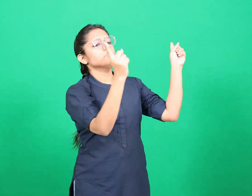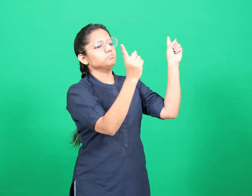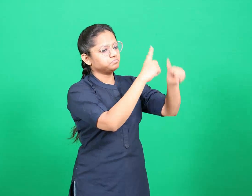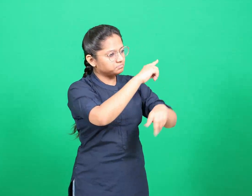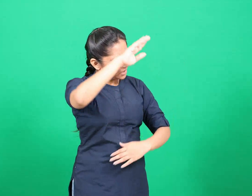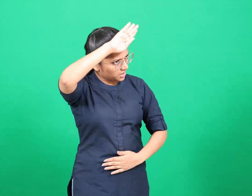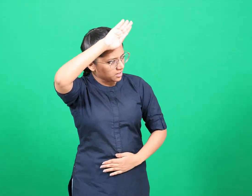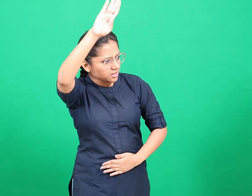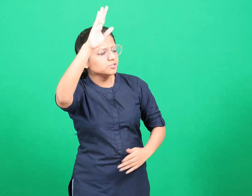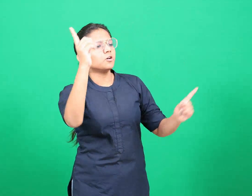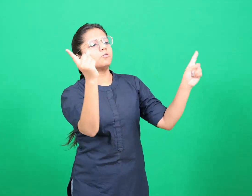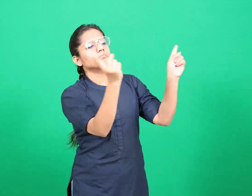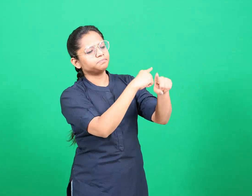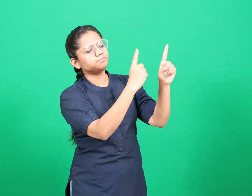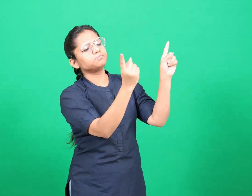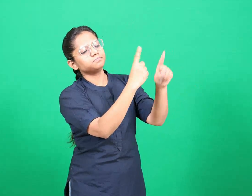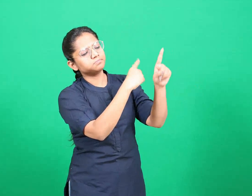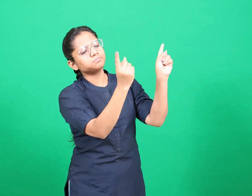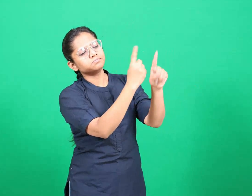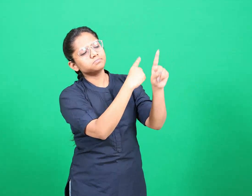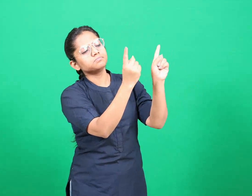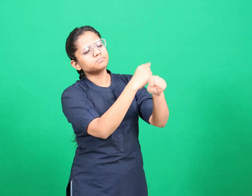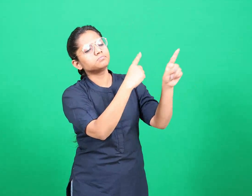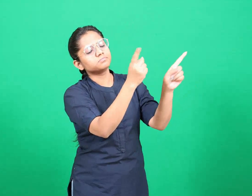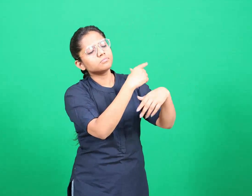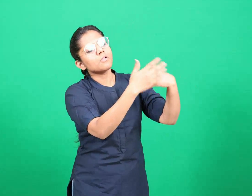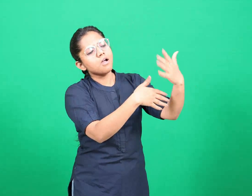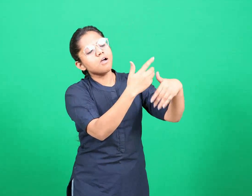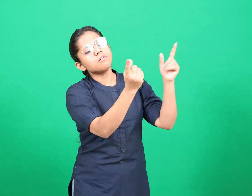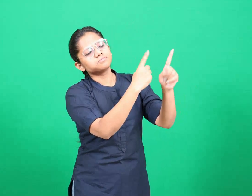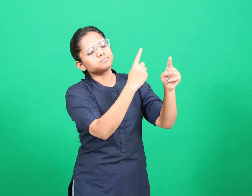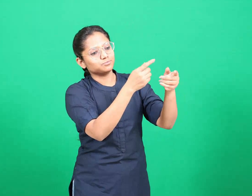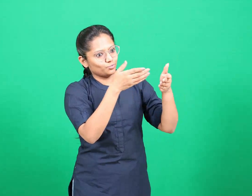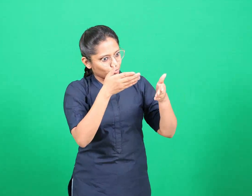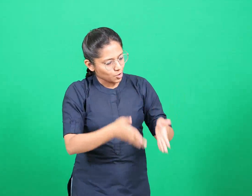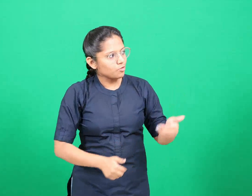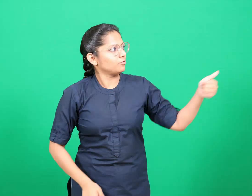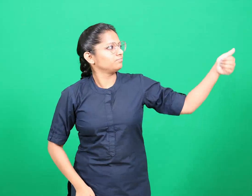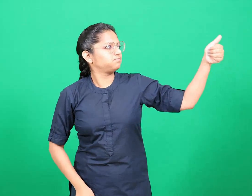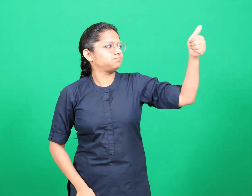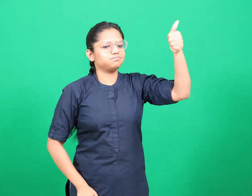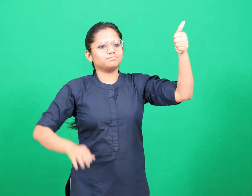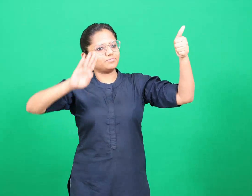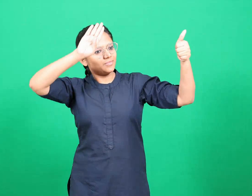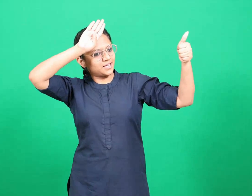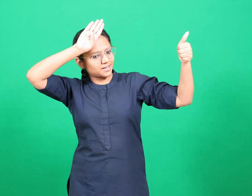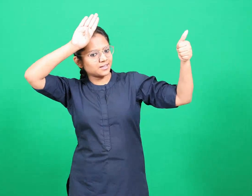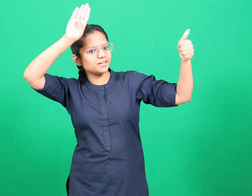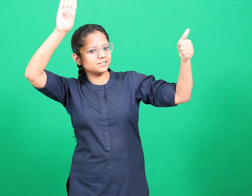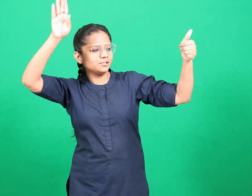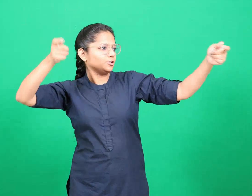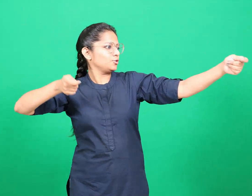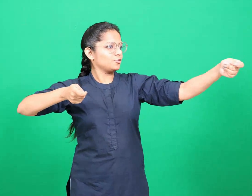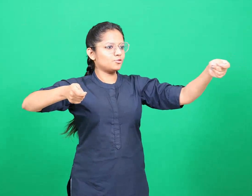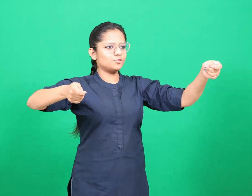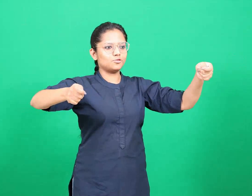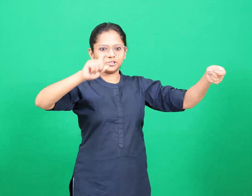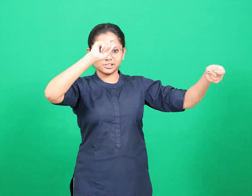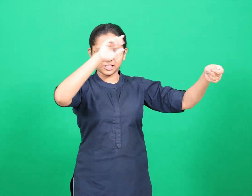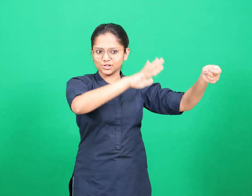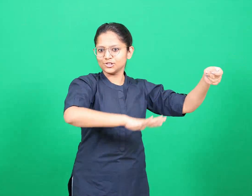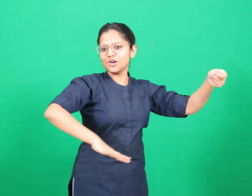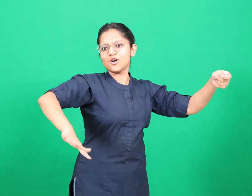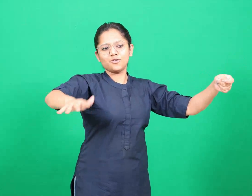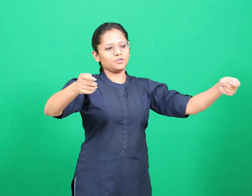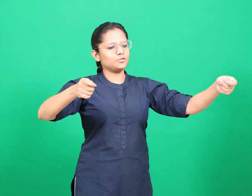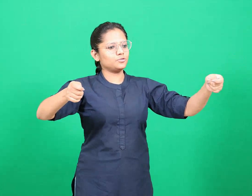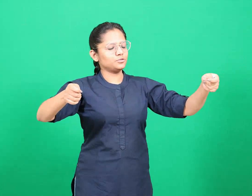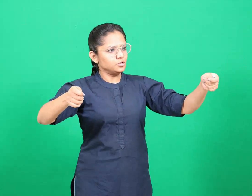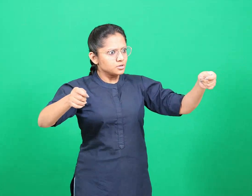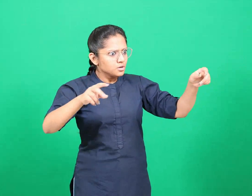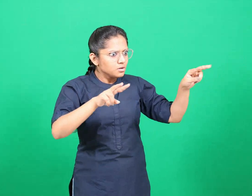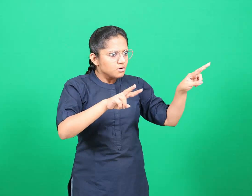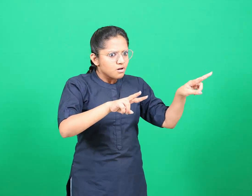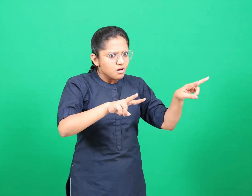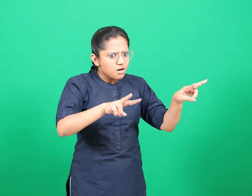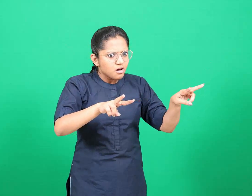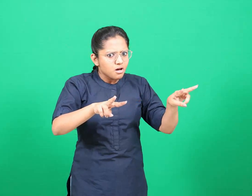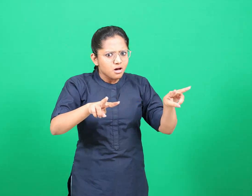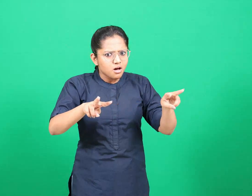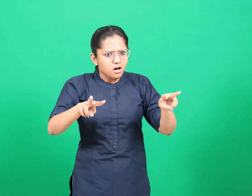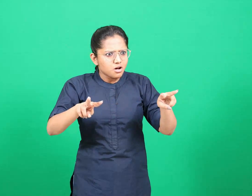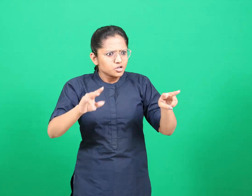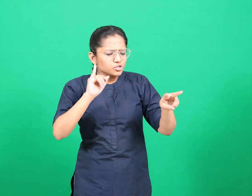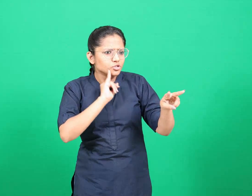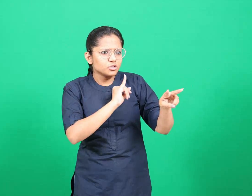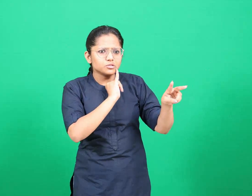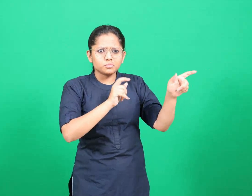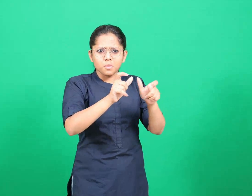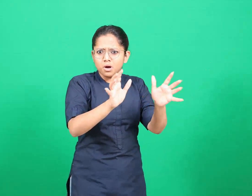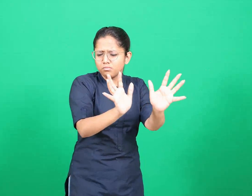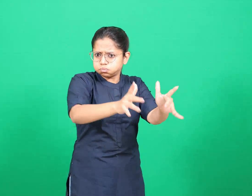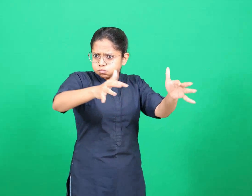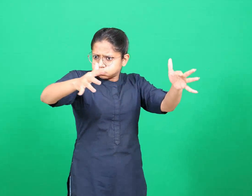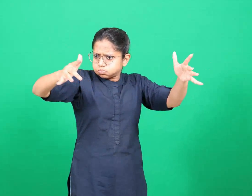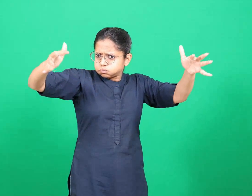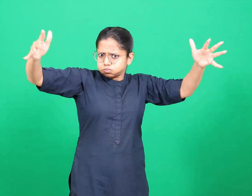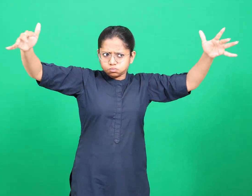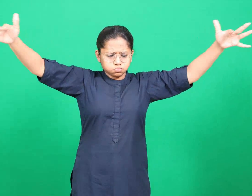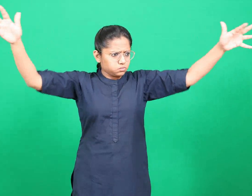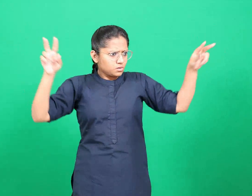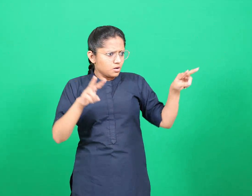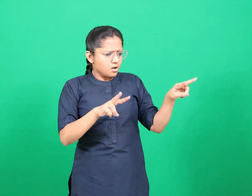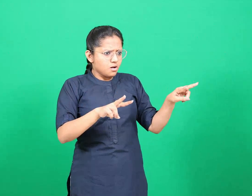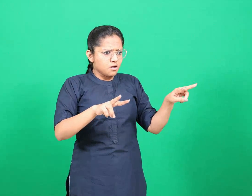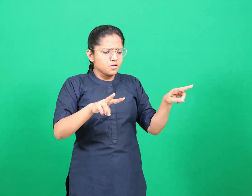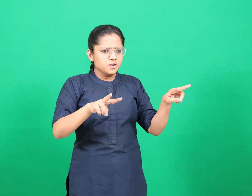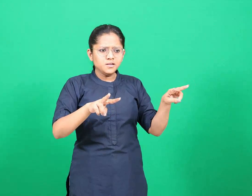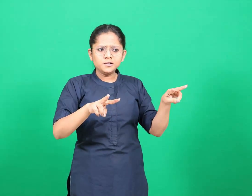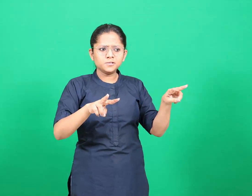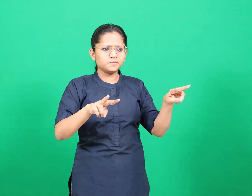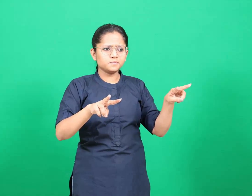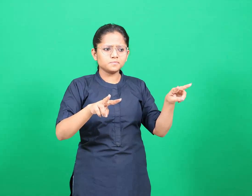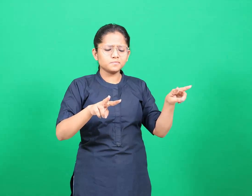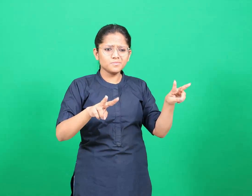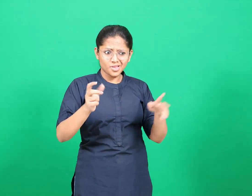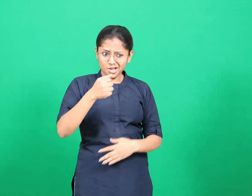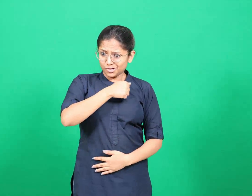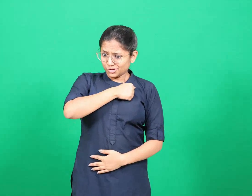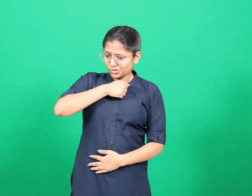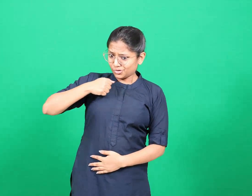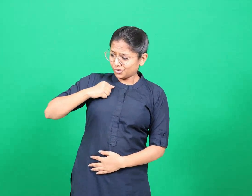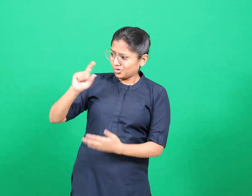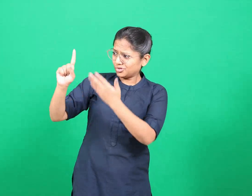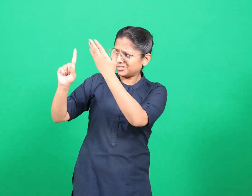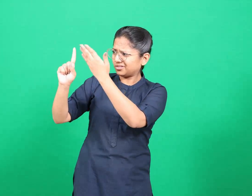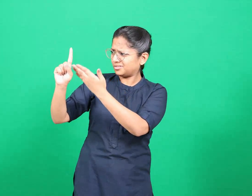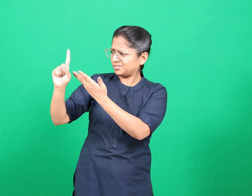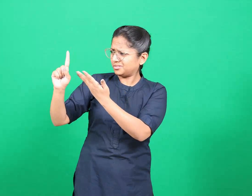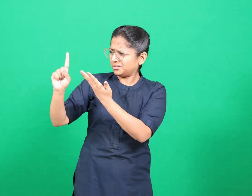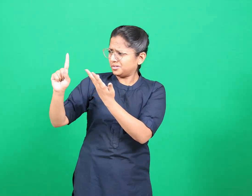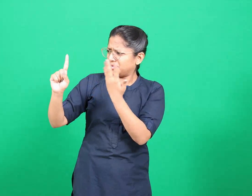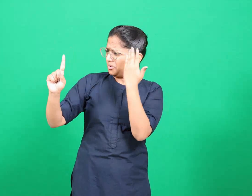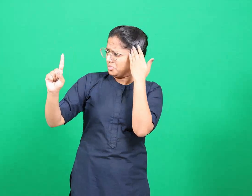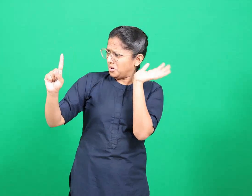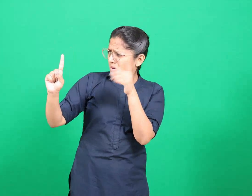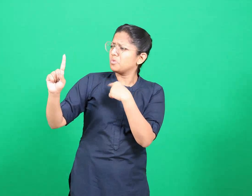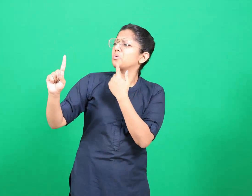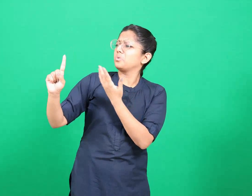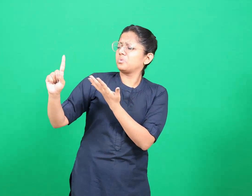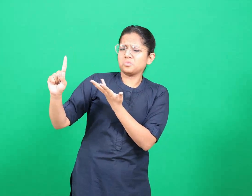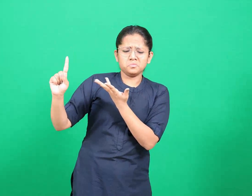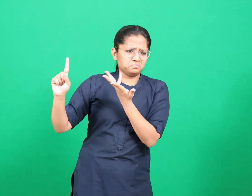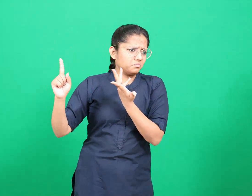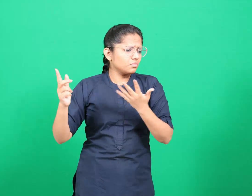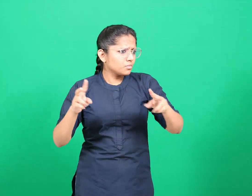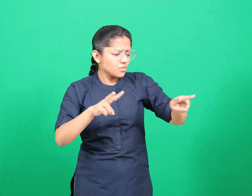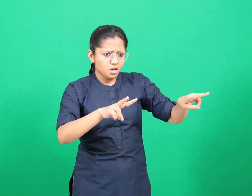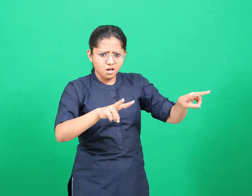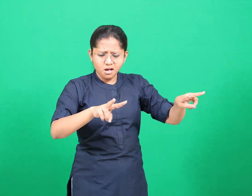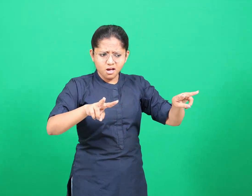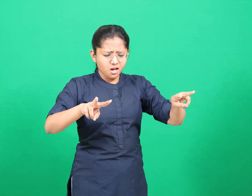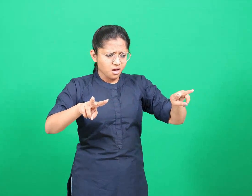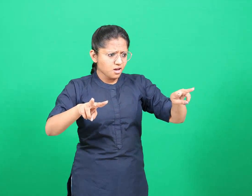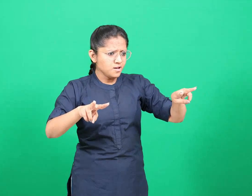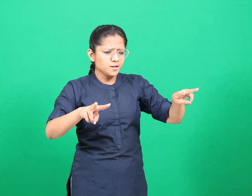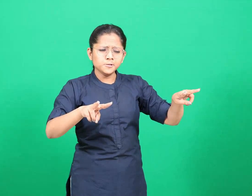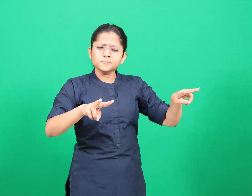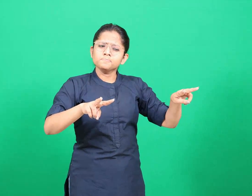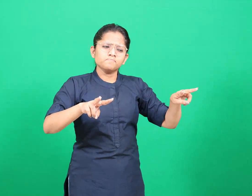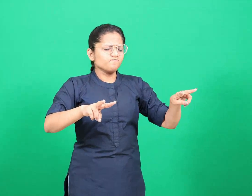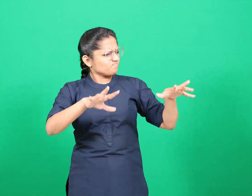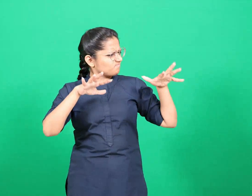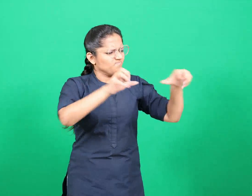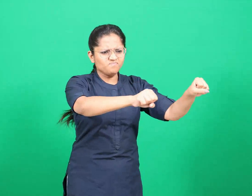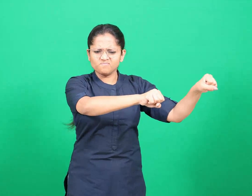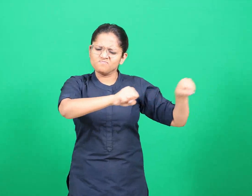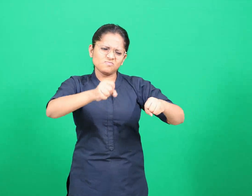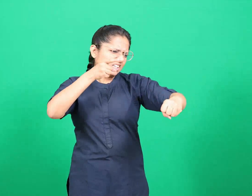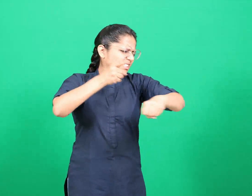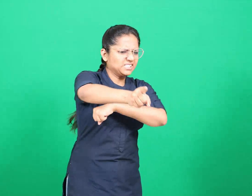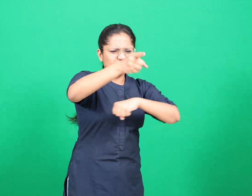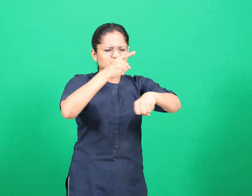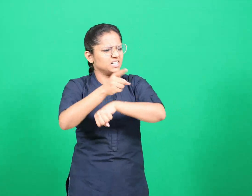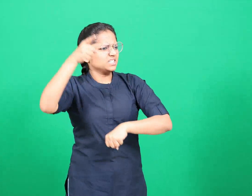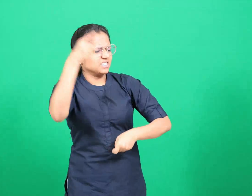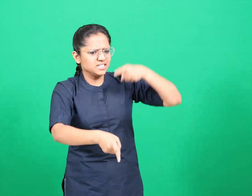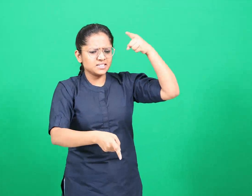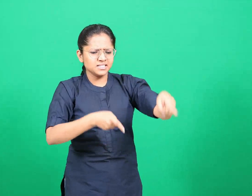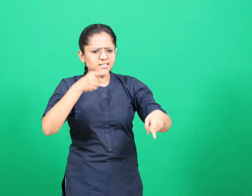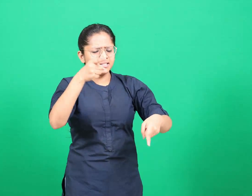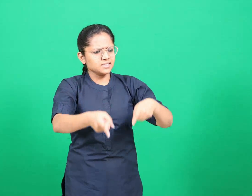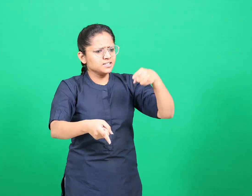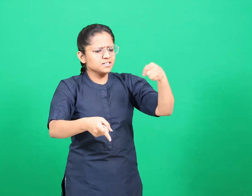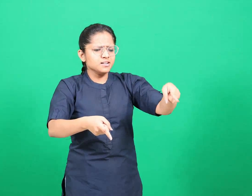Then another king, who knew nothing of Joseph, arose over Egypt.